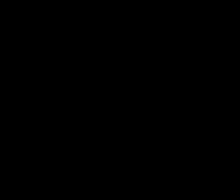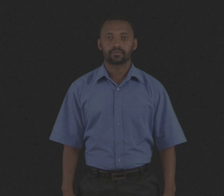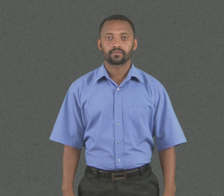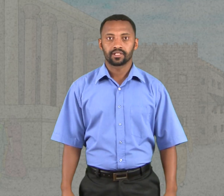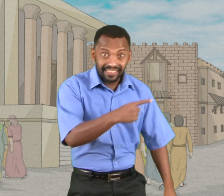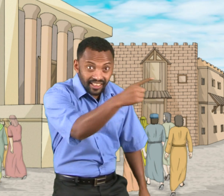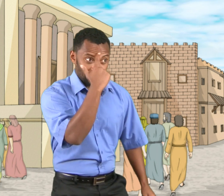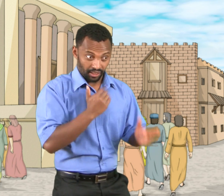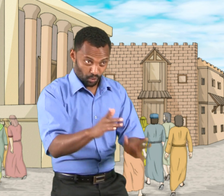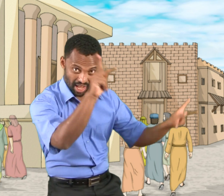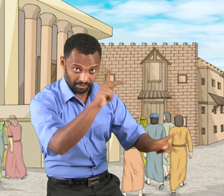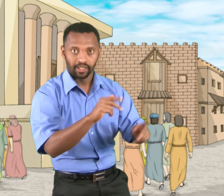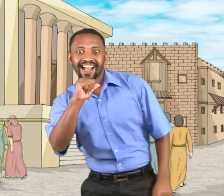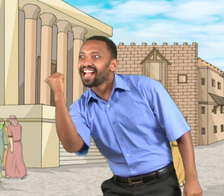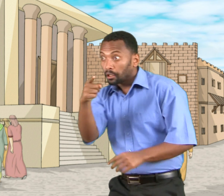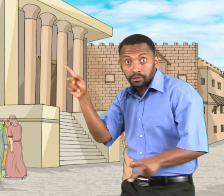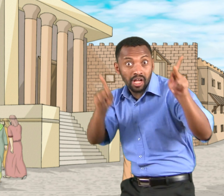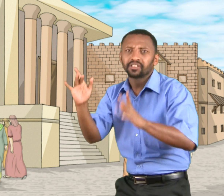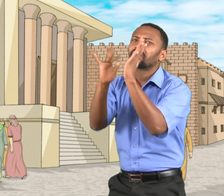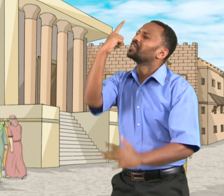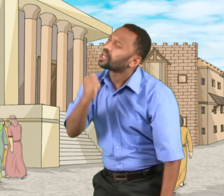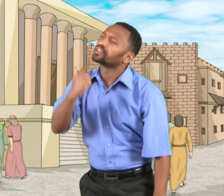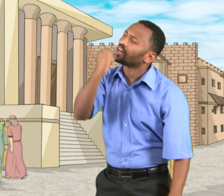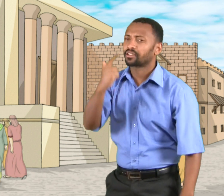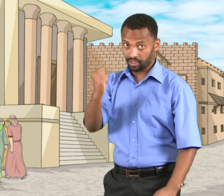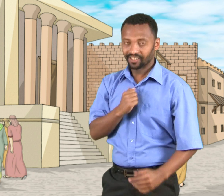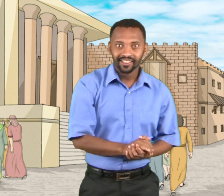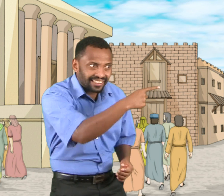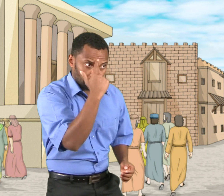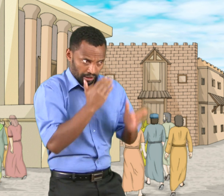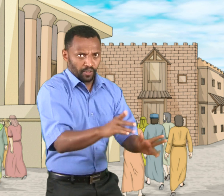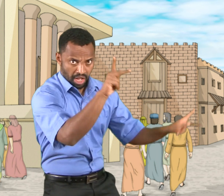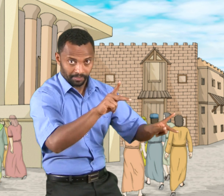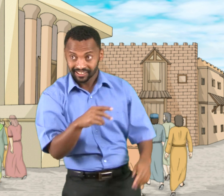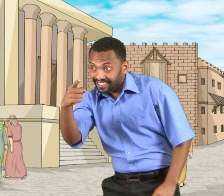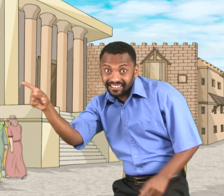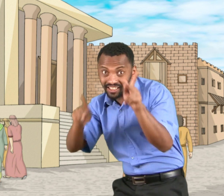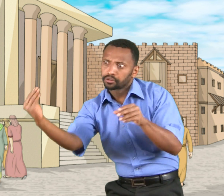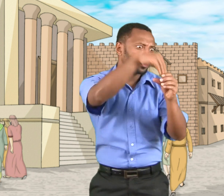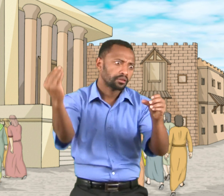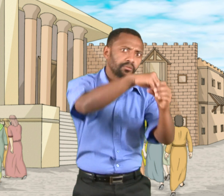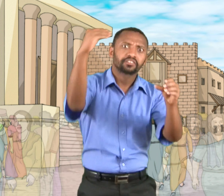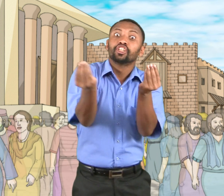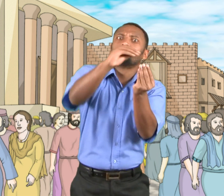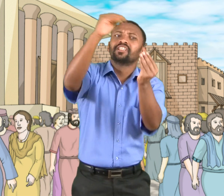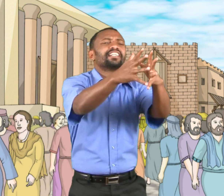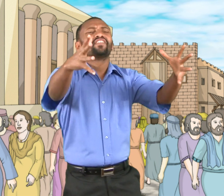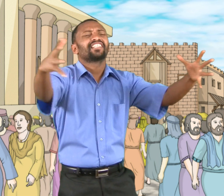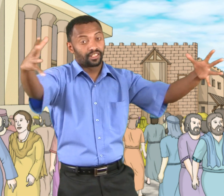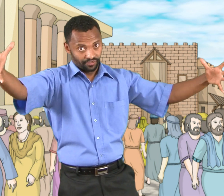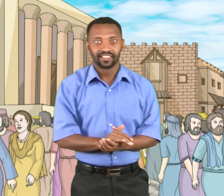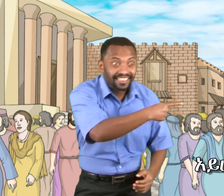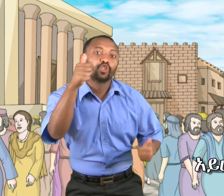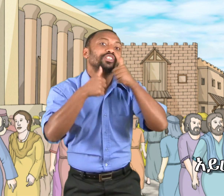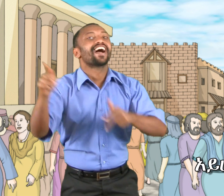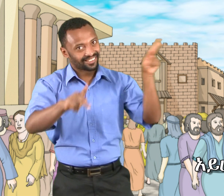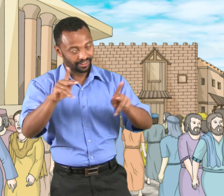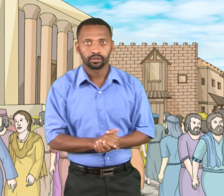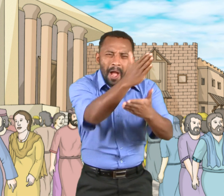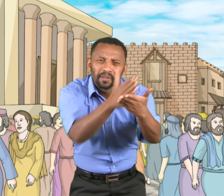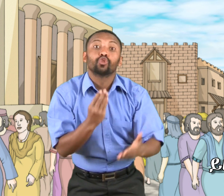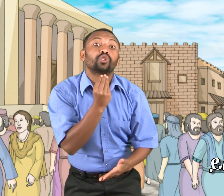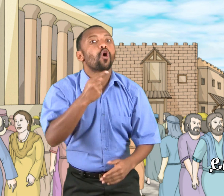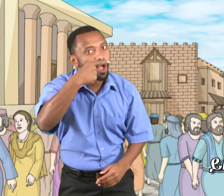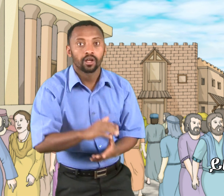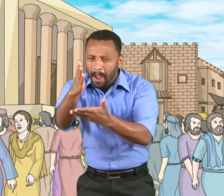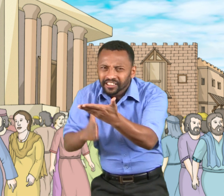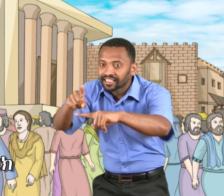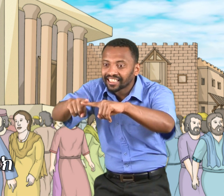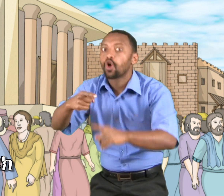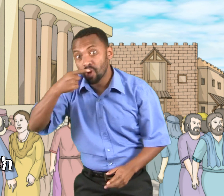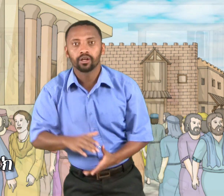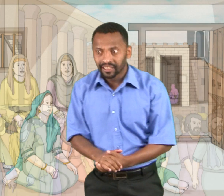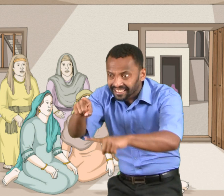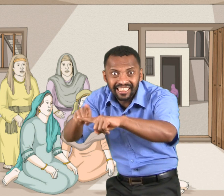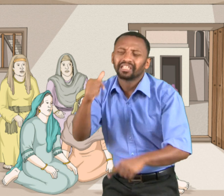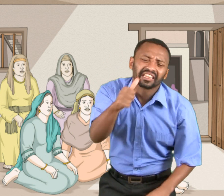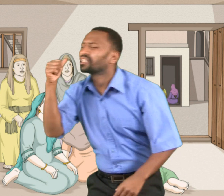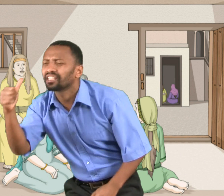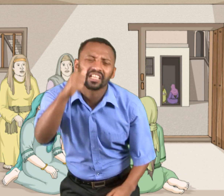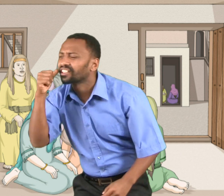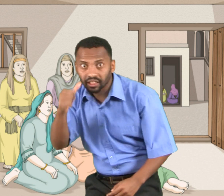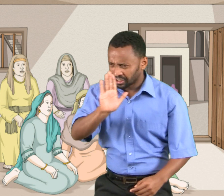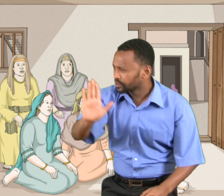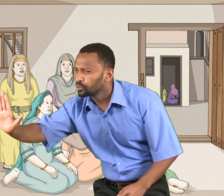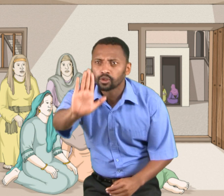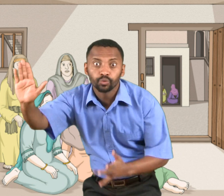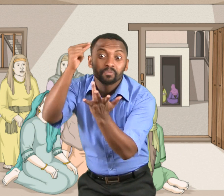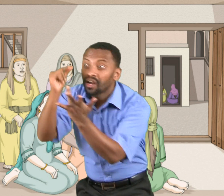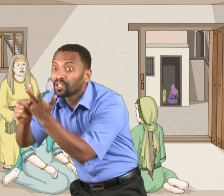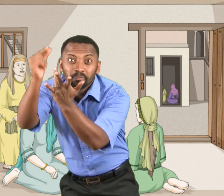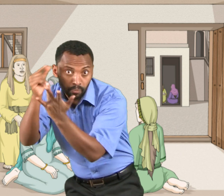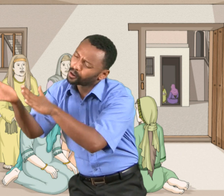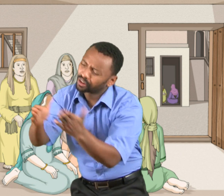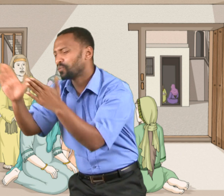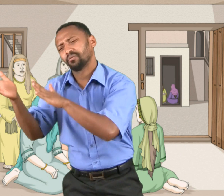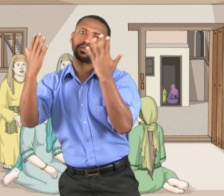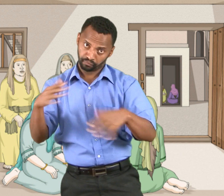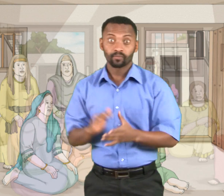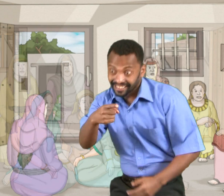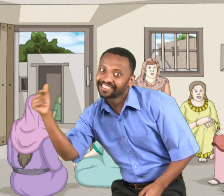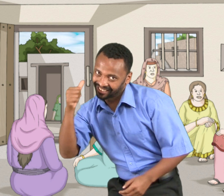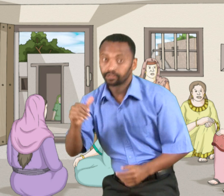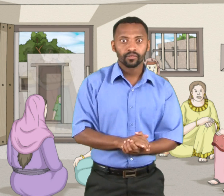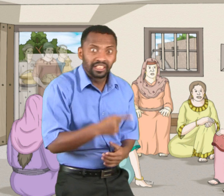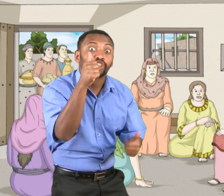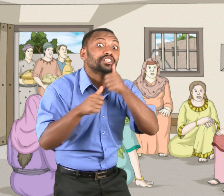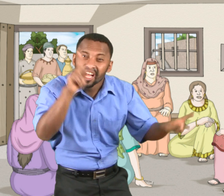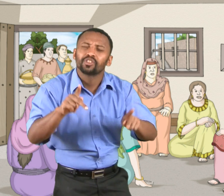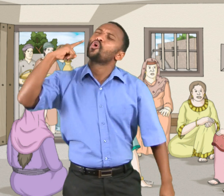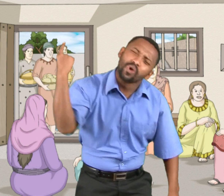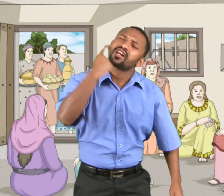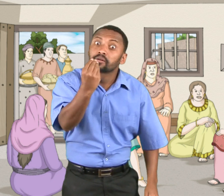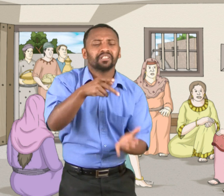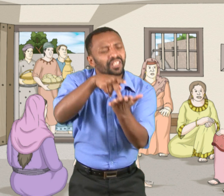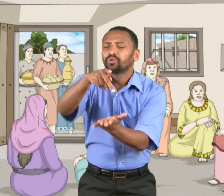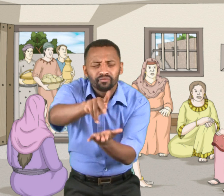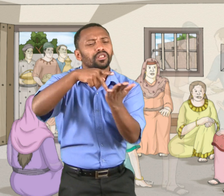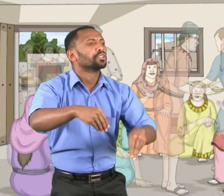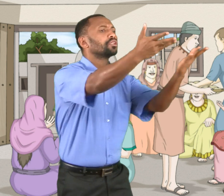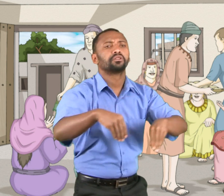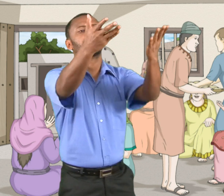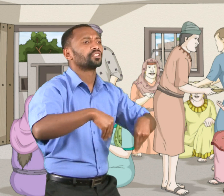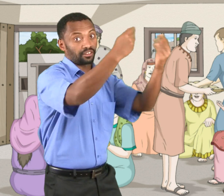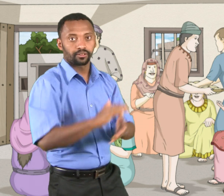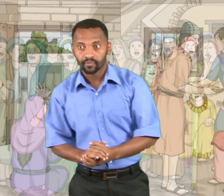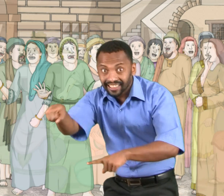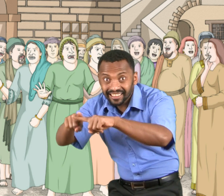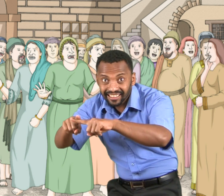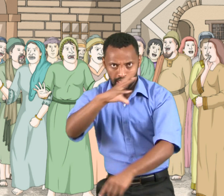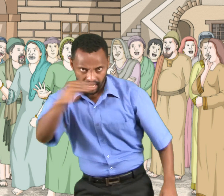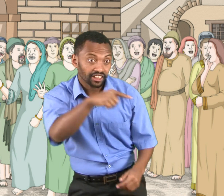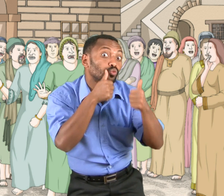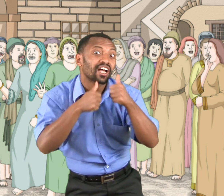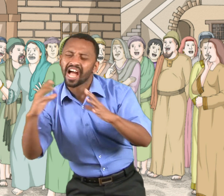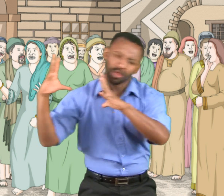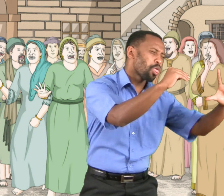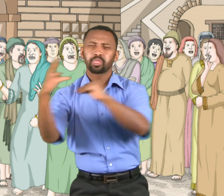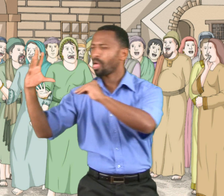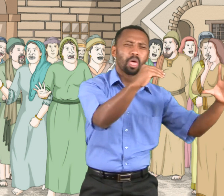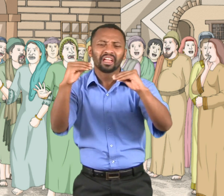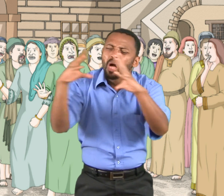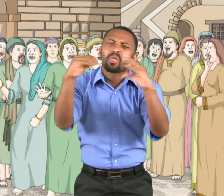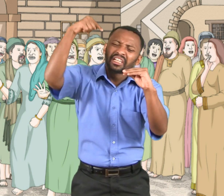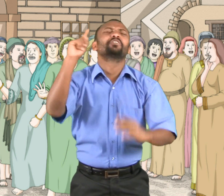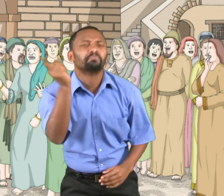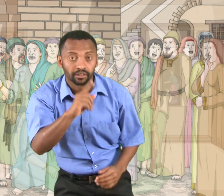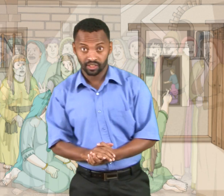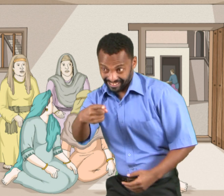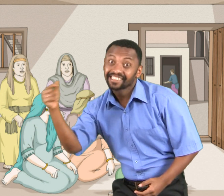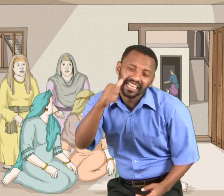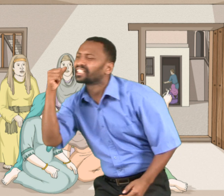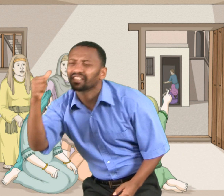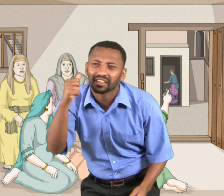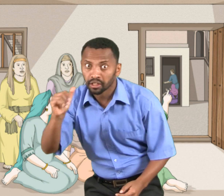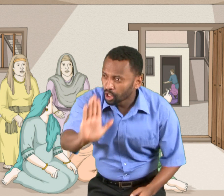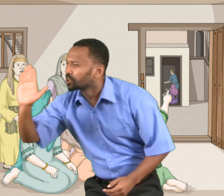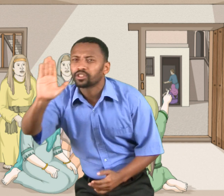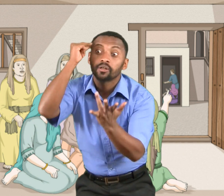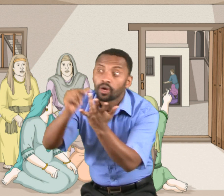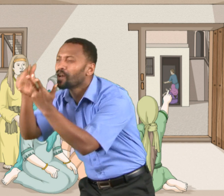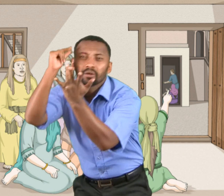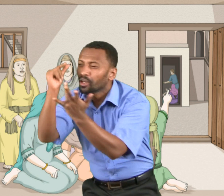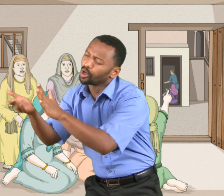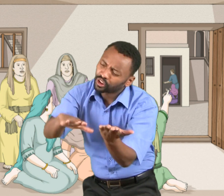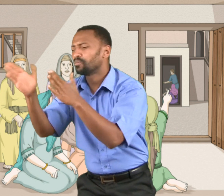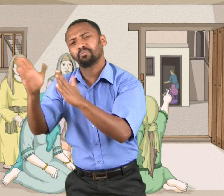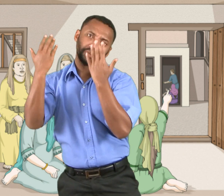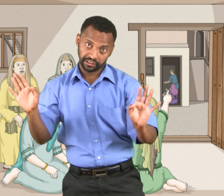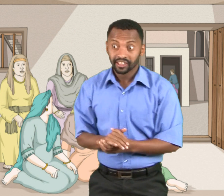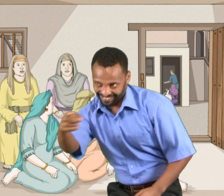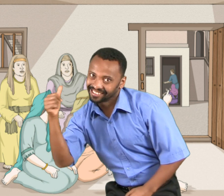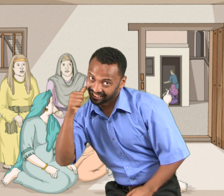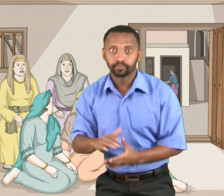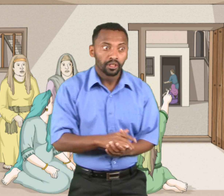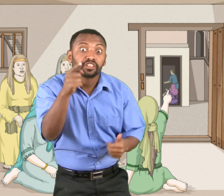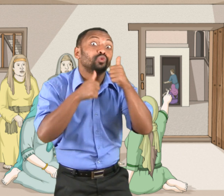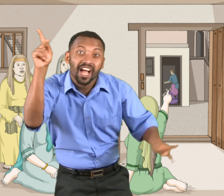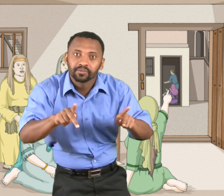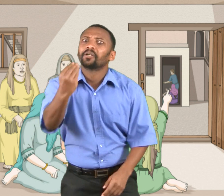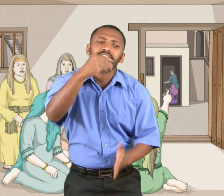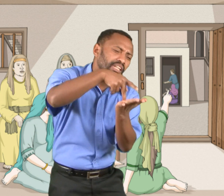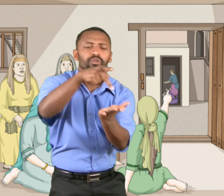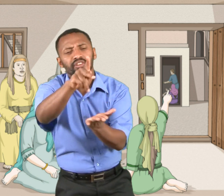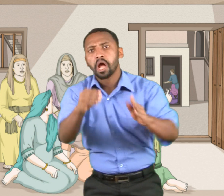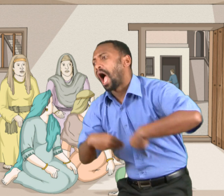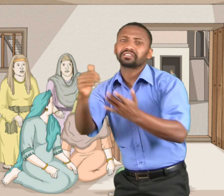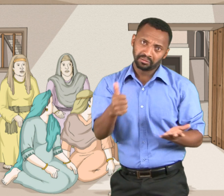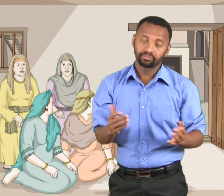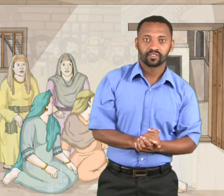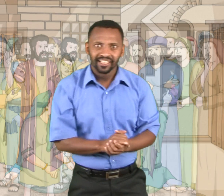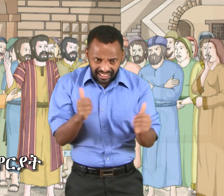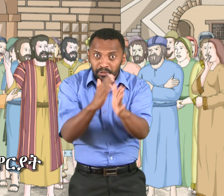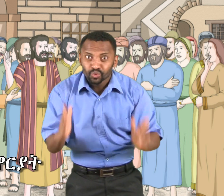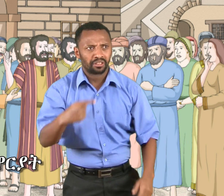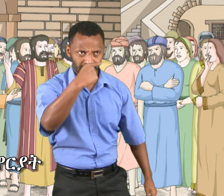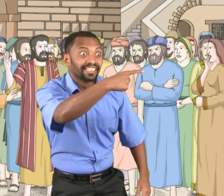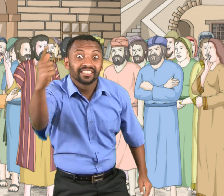In those days when the disciples were increasing in number, the Grecian Jews among them began to grumble against the Hebraic Jews because their widows were being overlooked in the daily distribution of food.